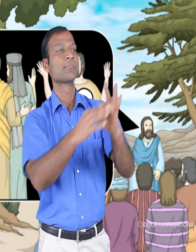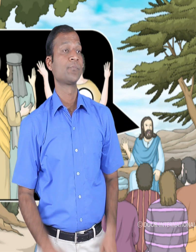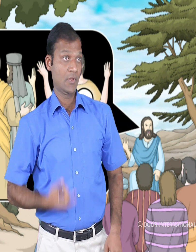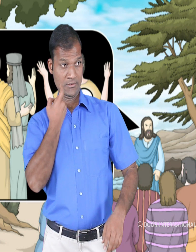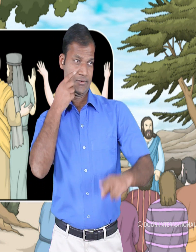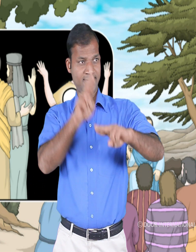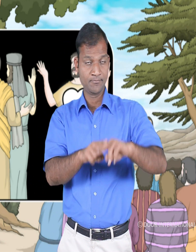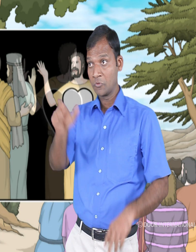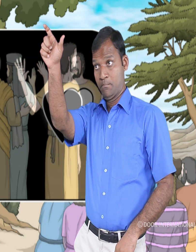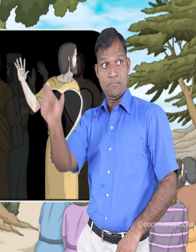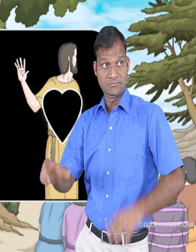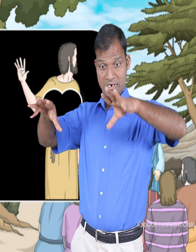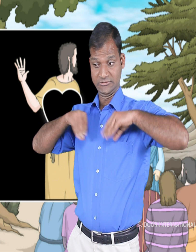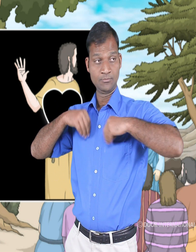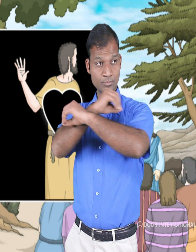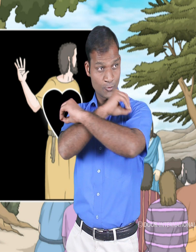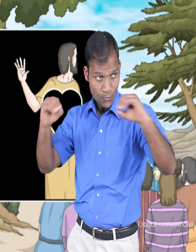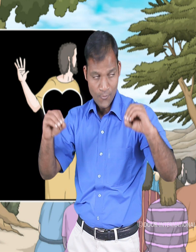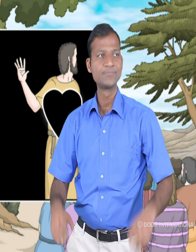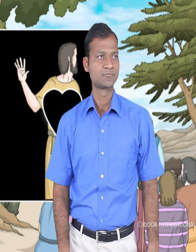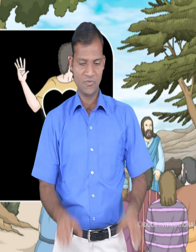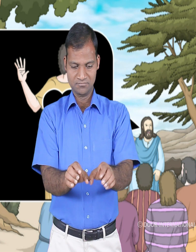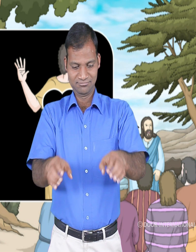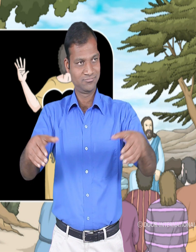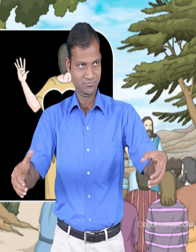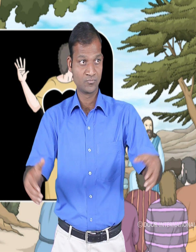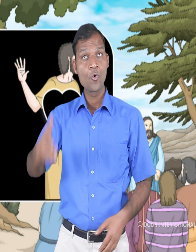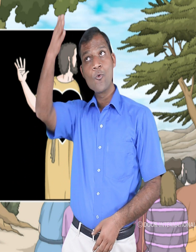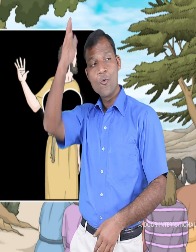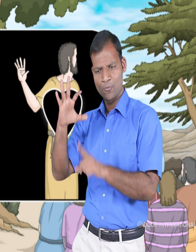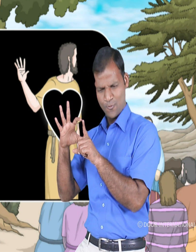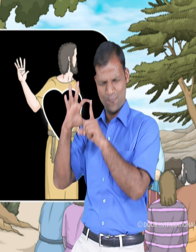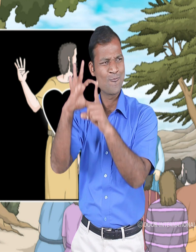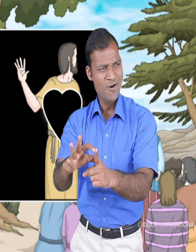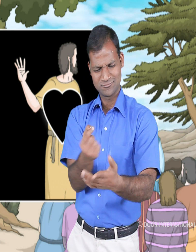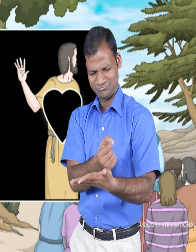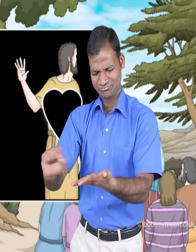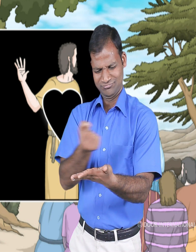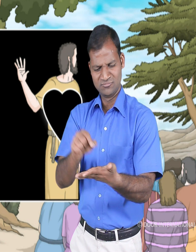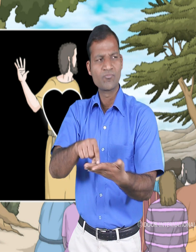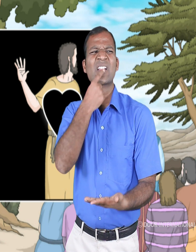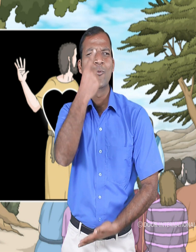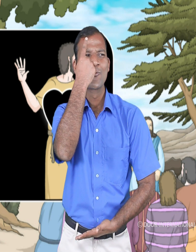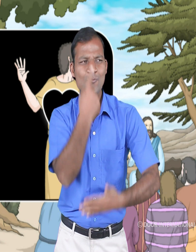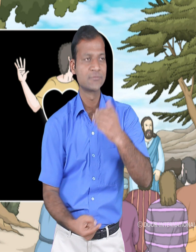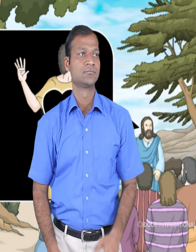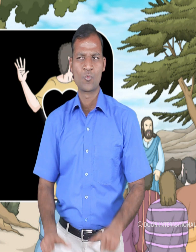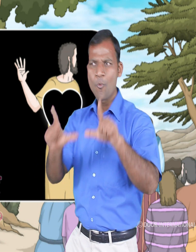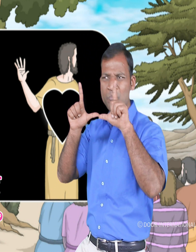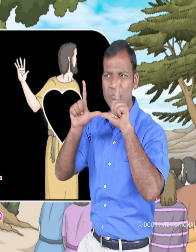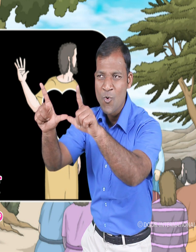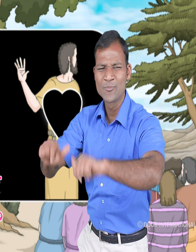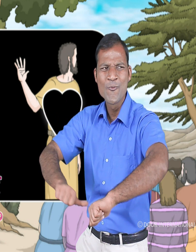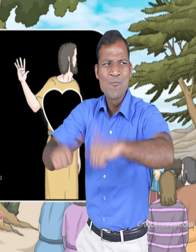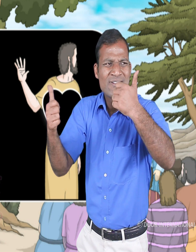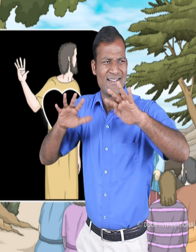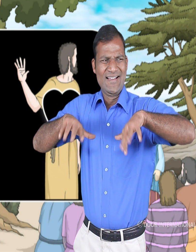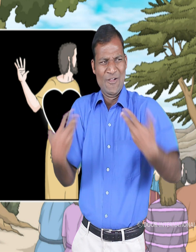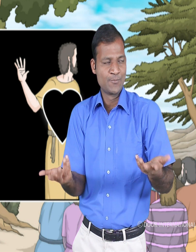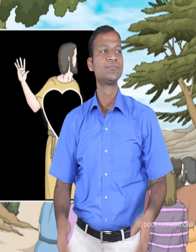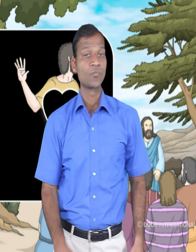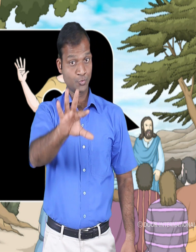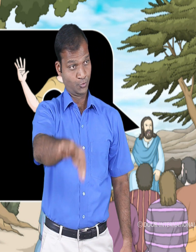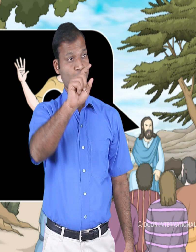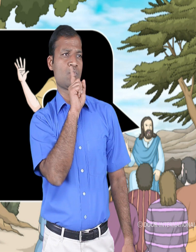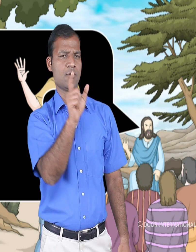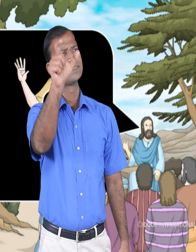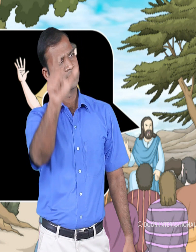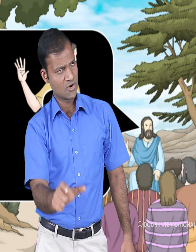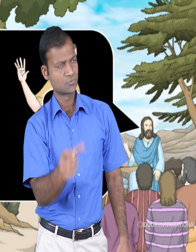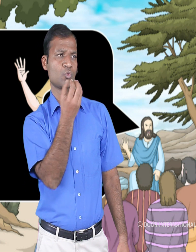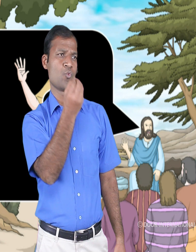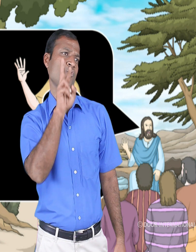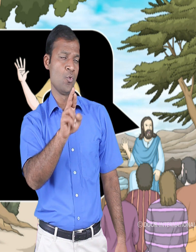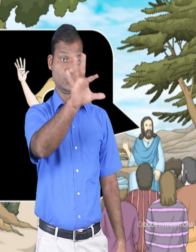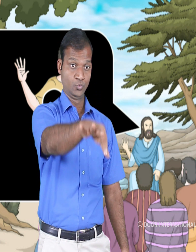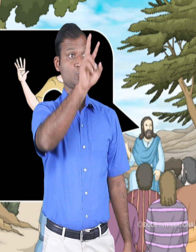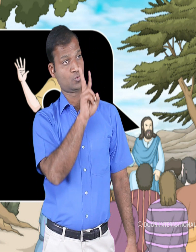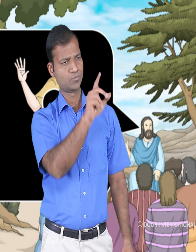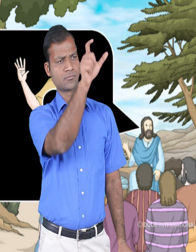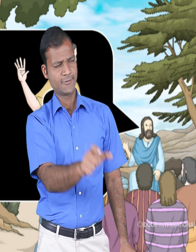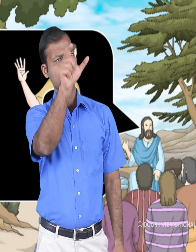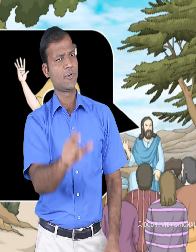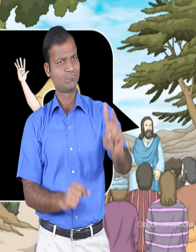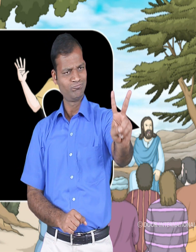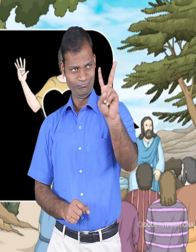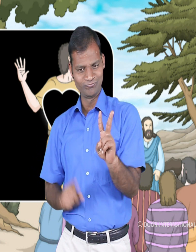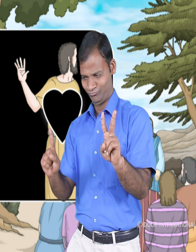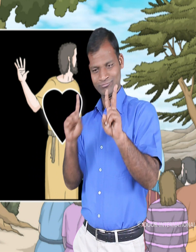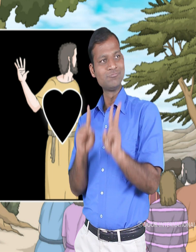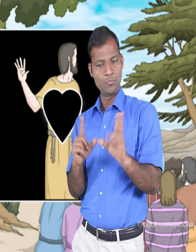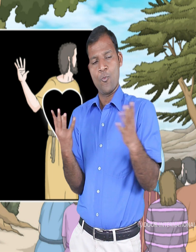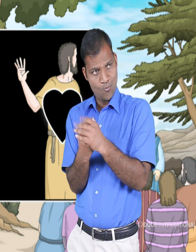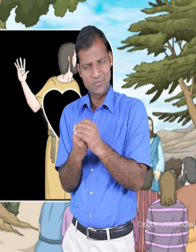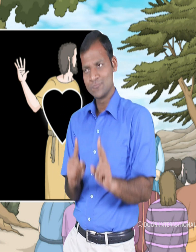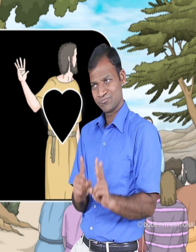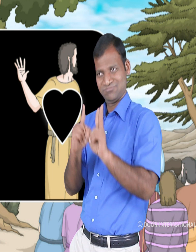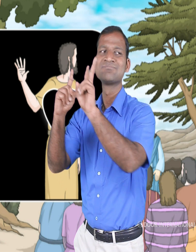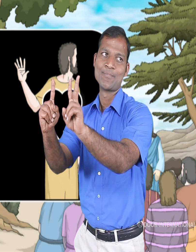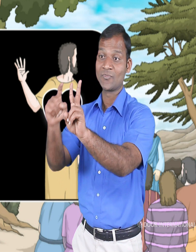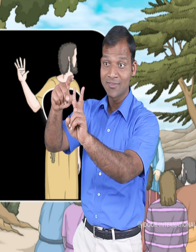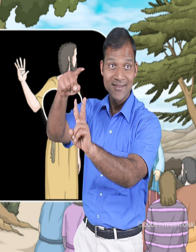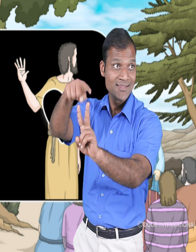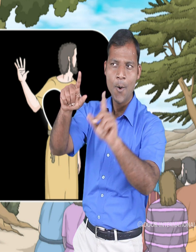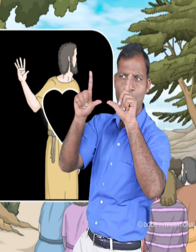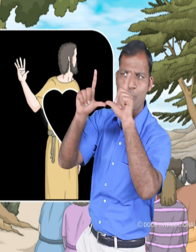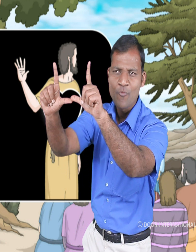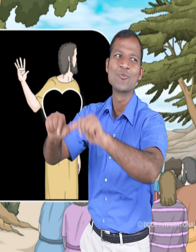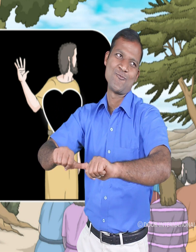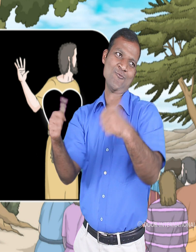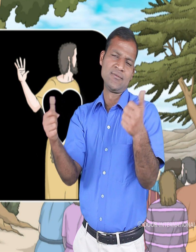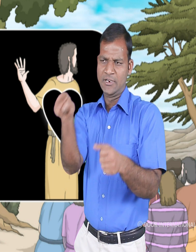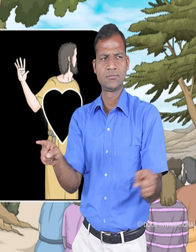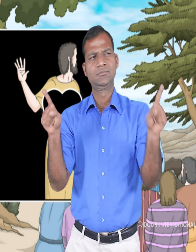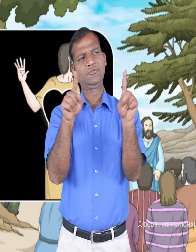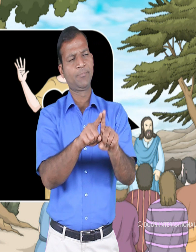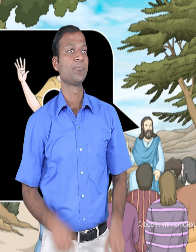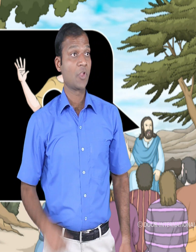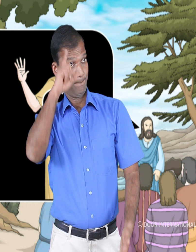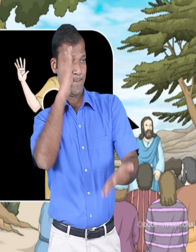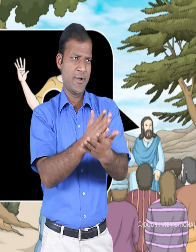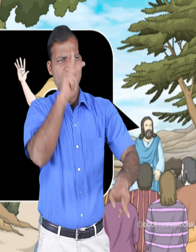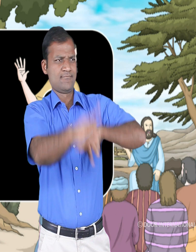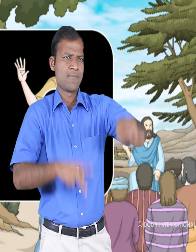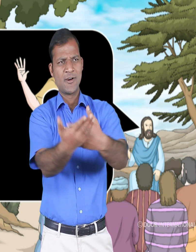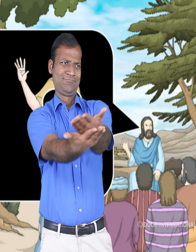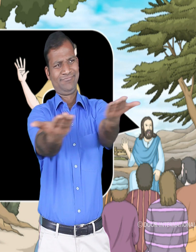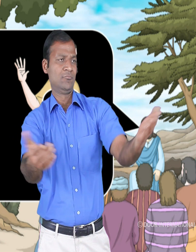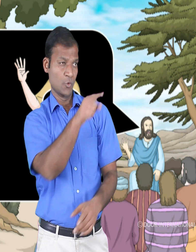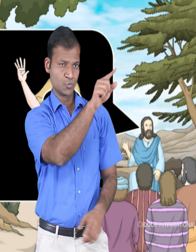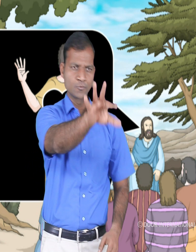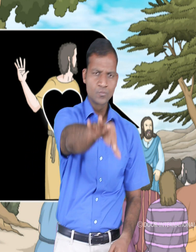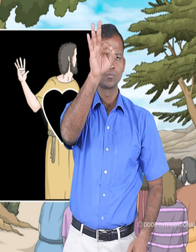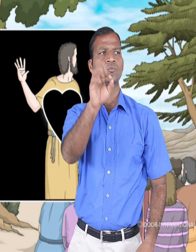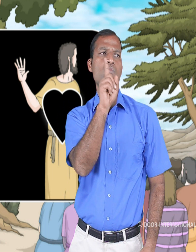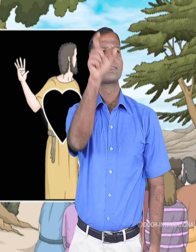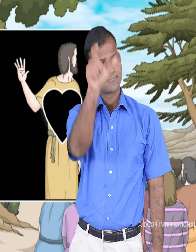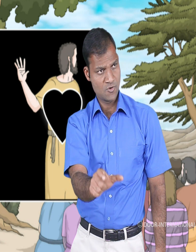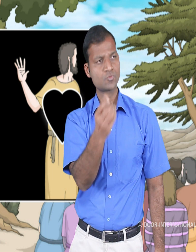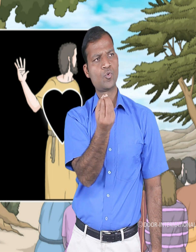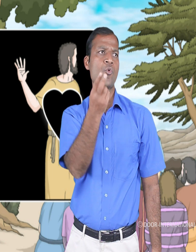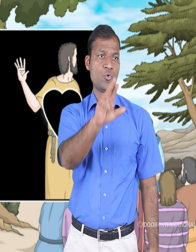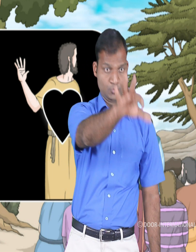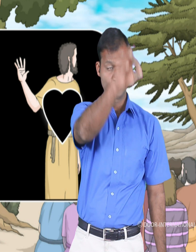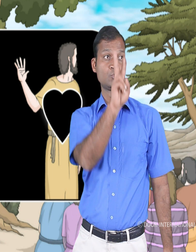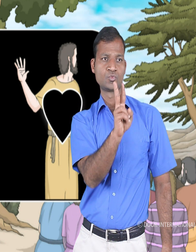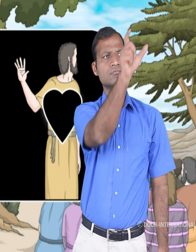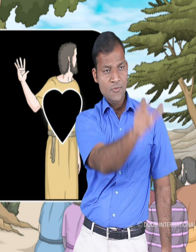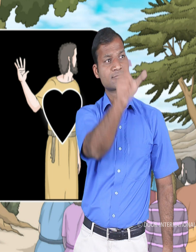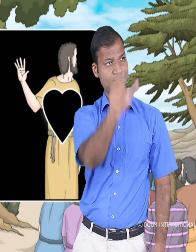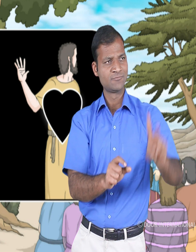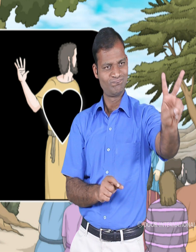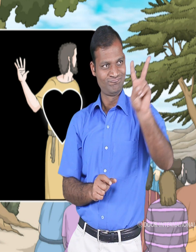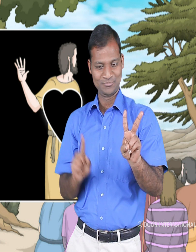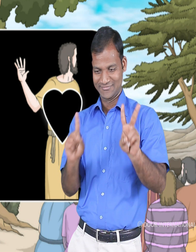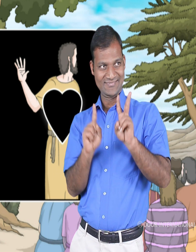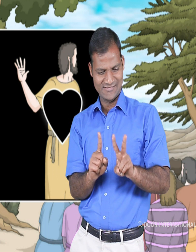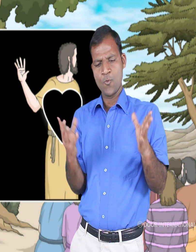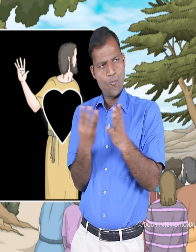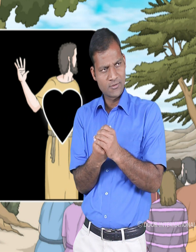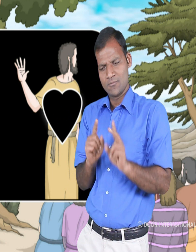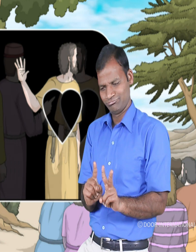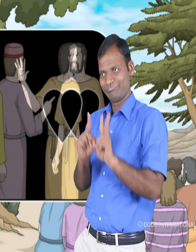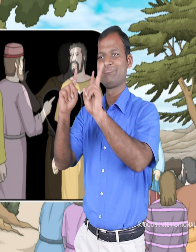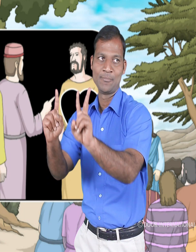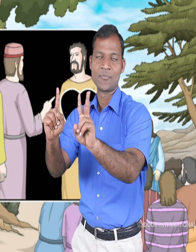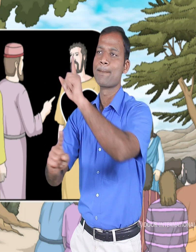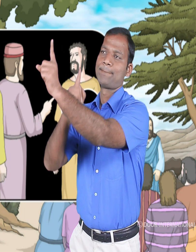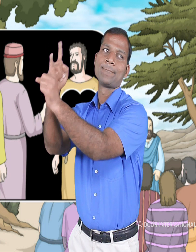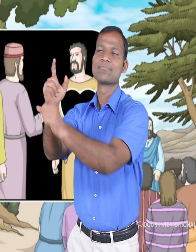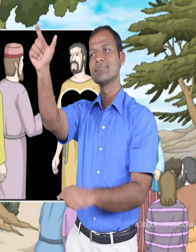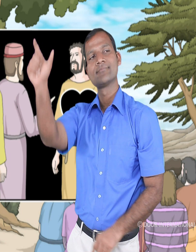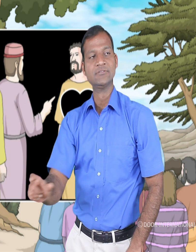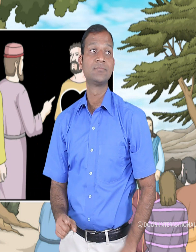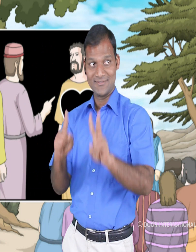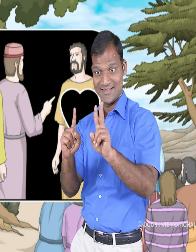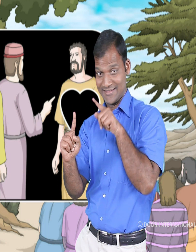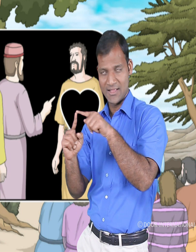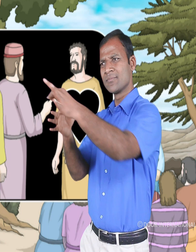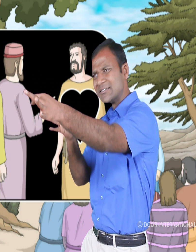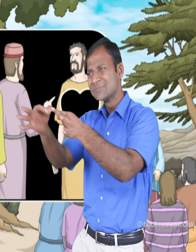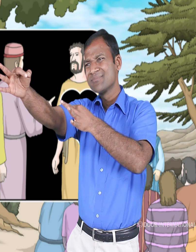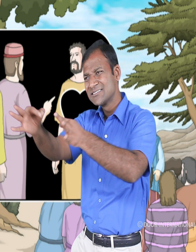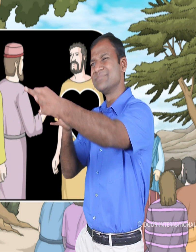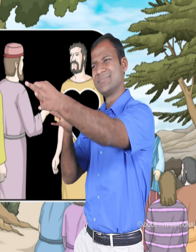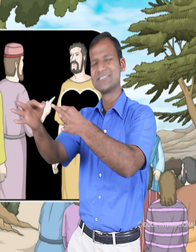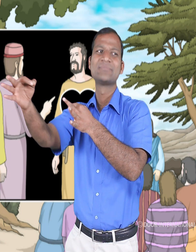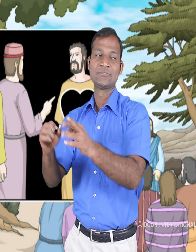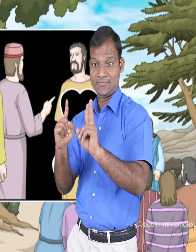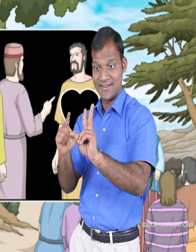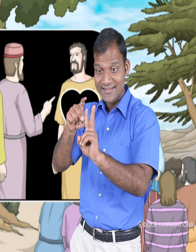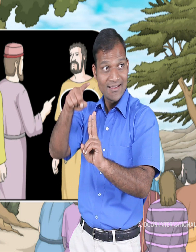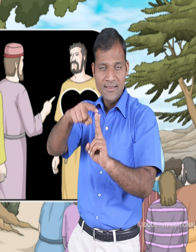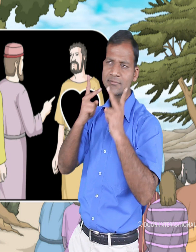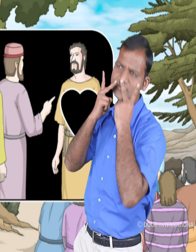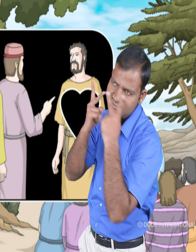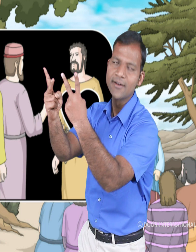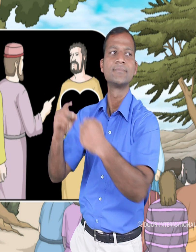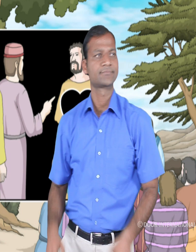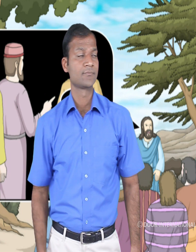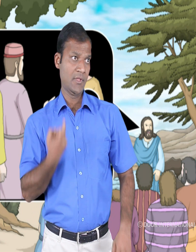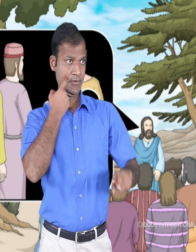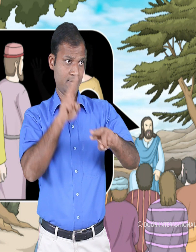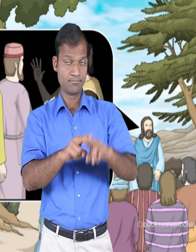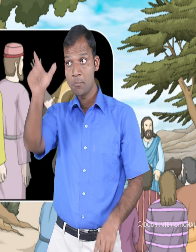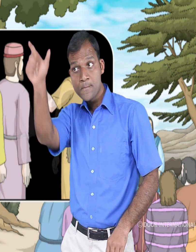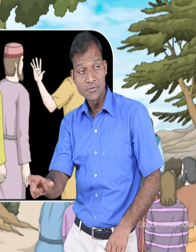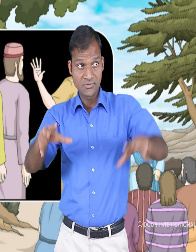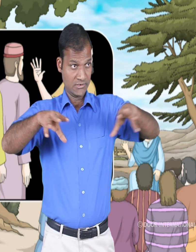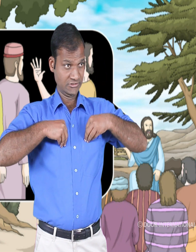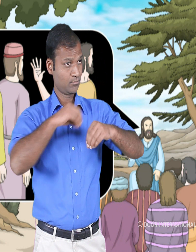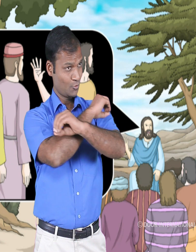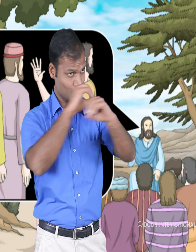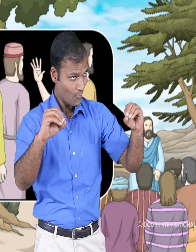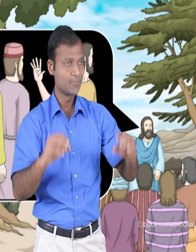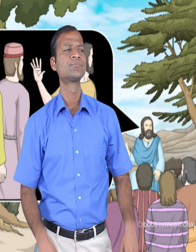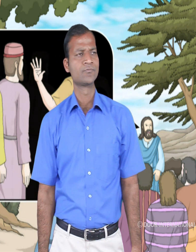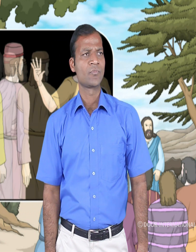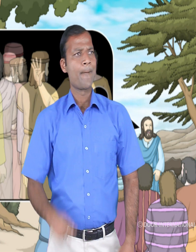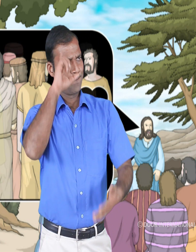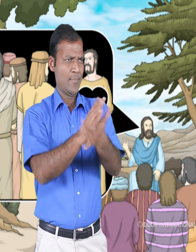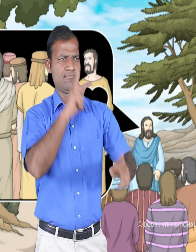But if he will not listen, take one or two others along, so that ‘every matter may be established by the testimony of two or three witnesses.’